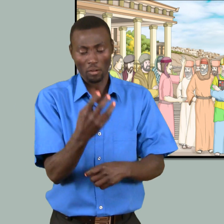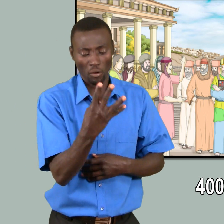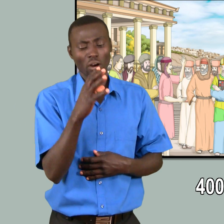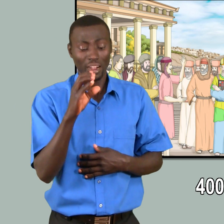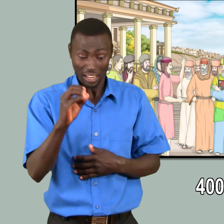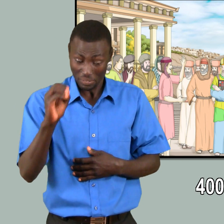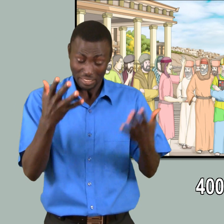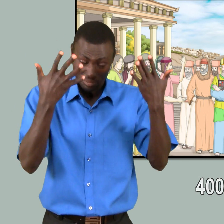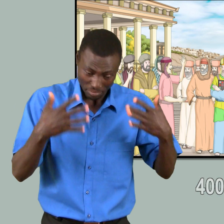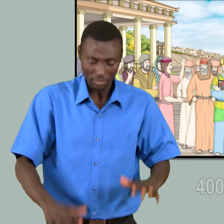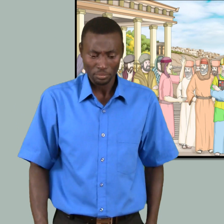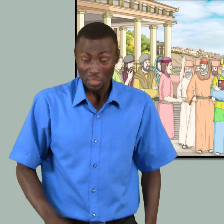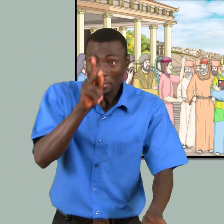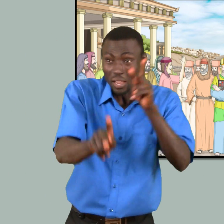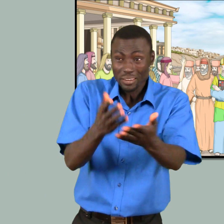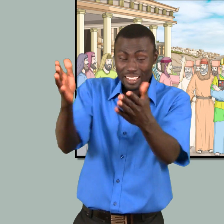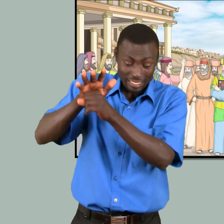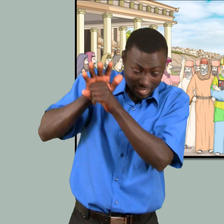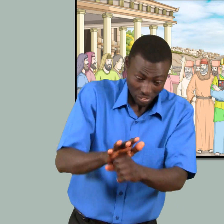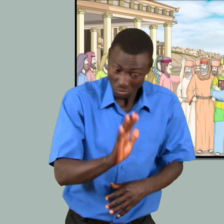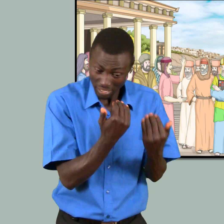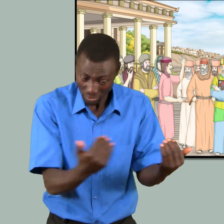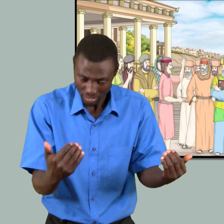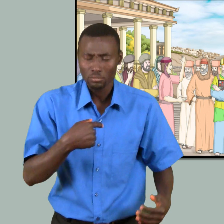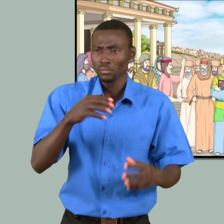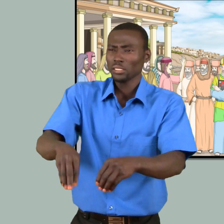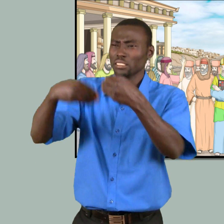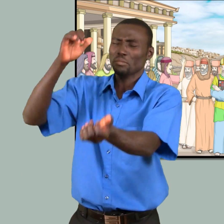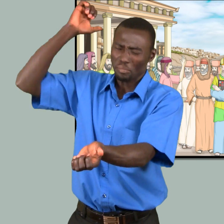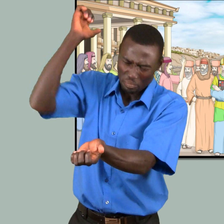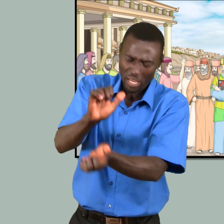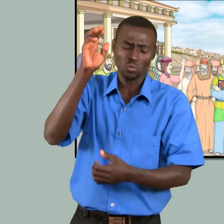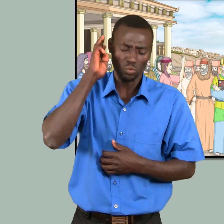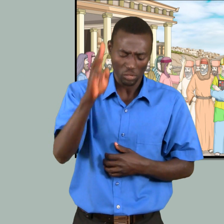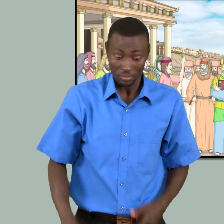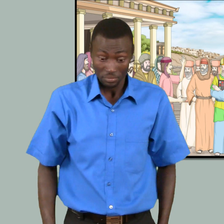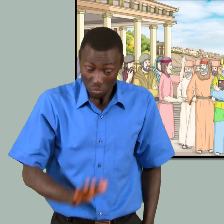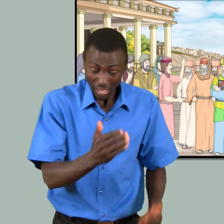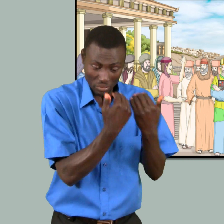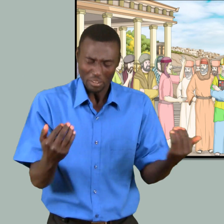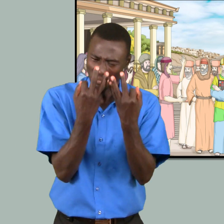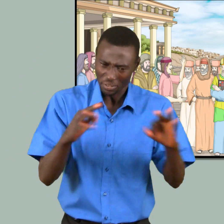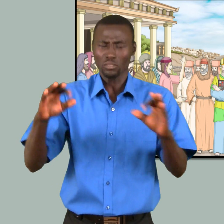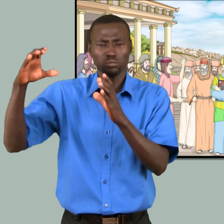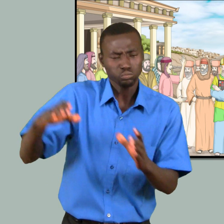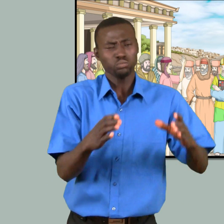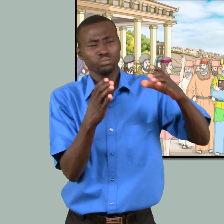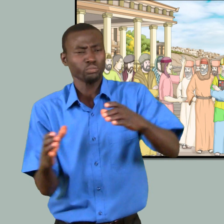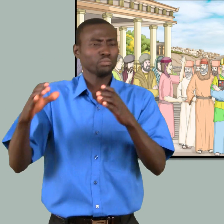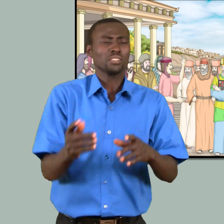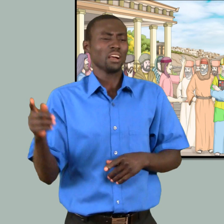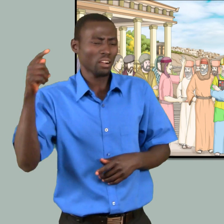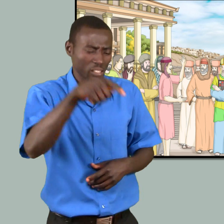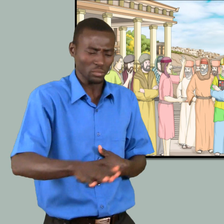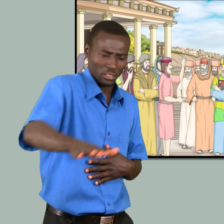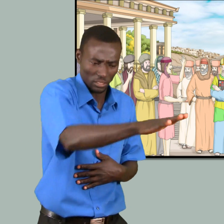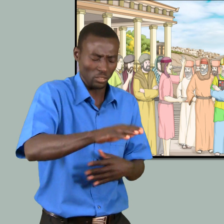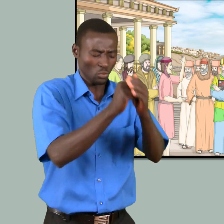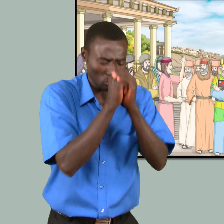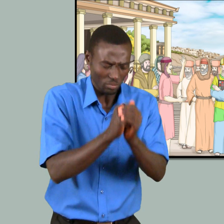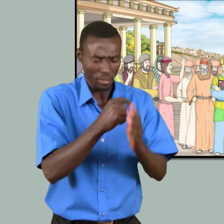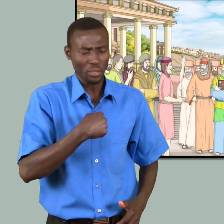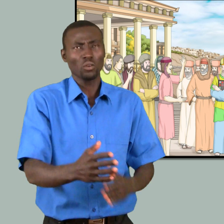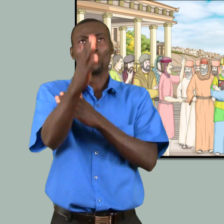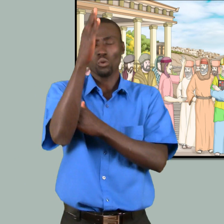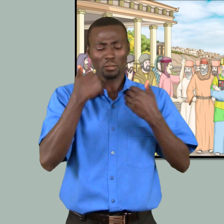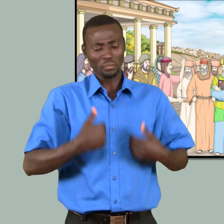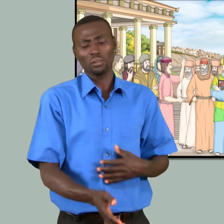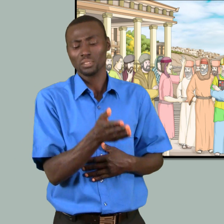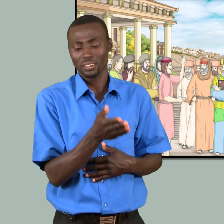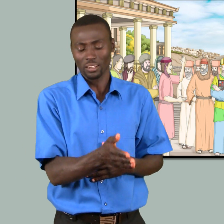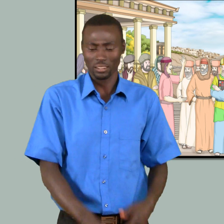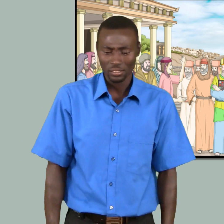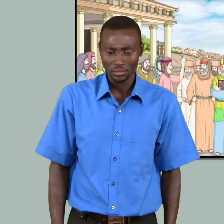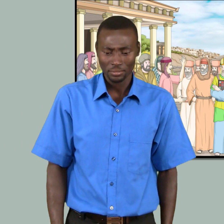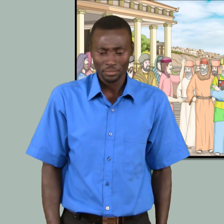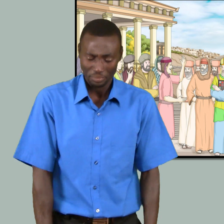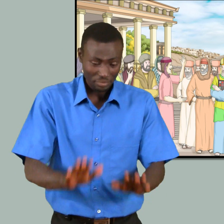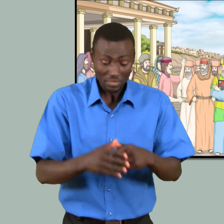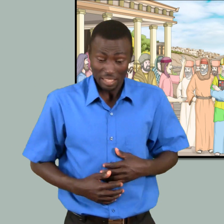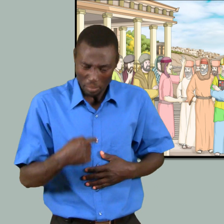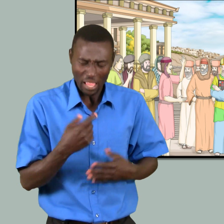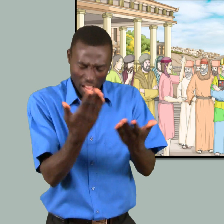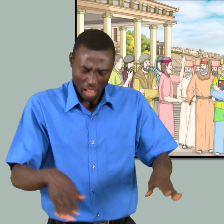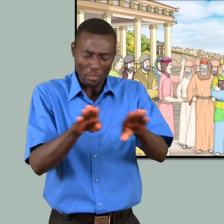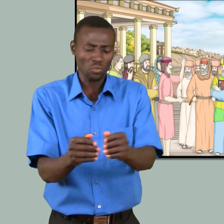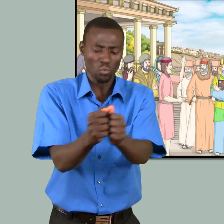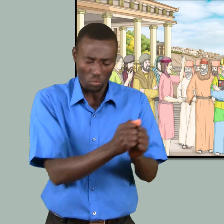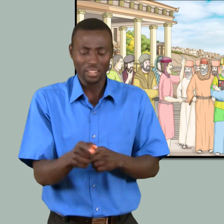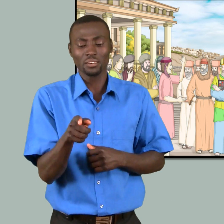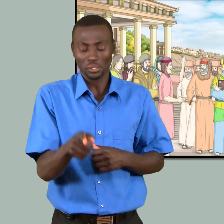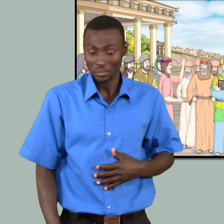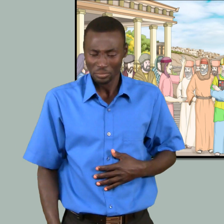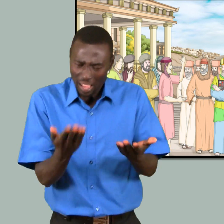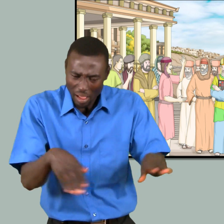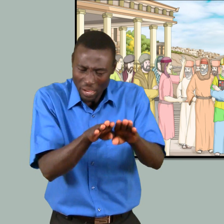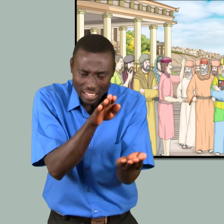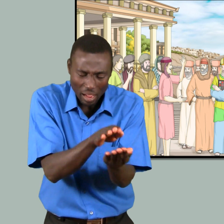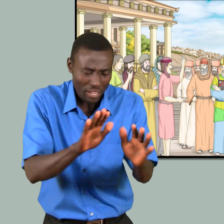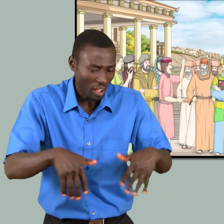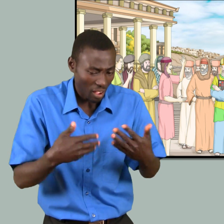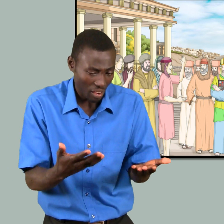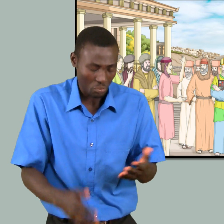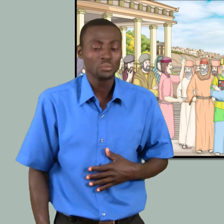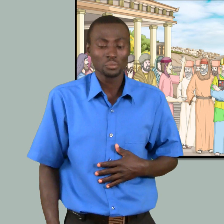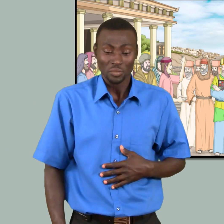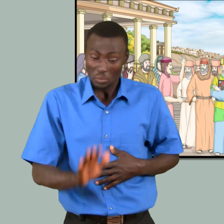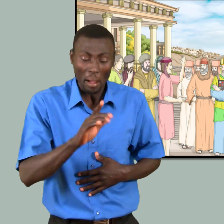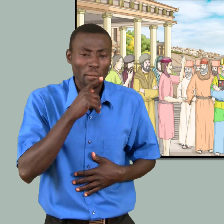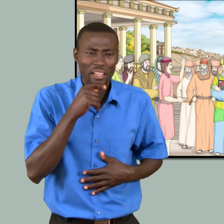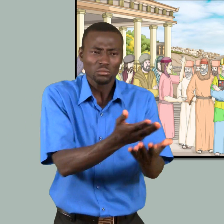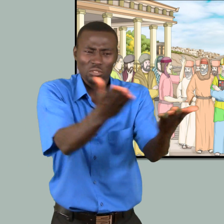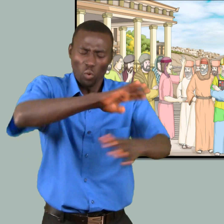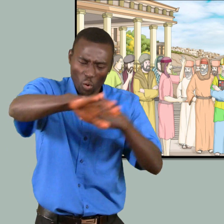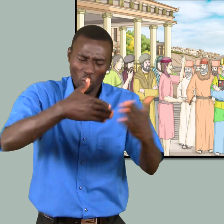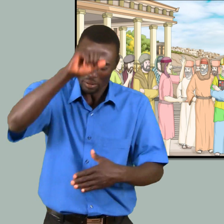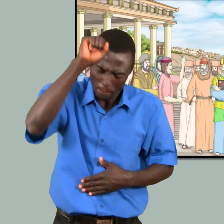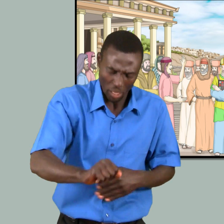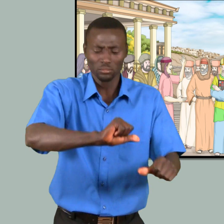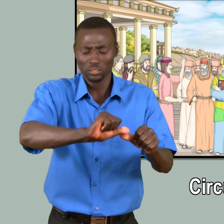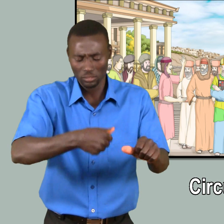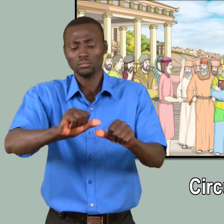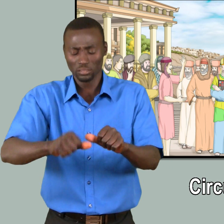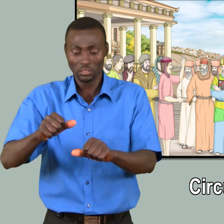‘But I will punish the nation that enslaves them,’ God said, ‘and afterward they will come forth and worship Me in this place.’